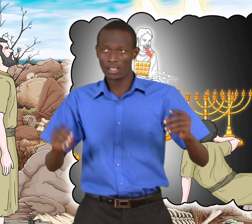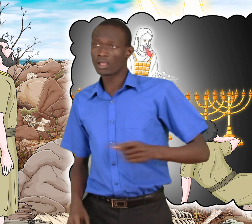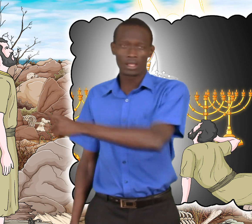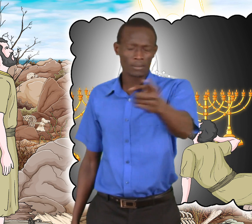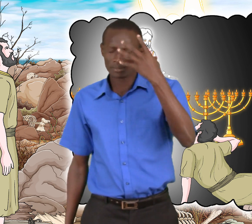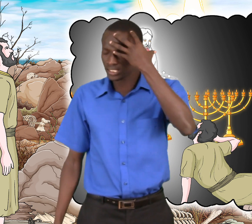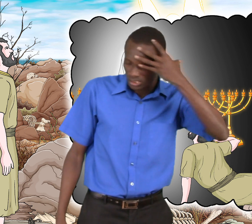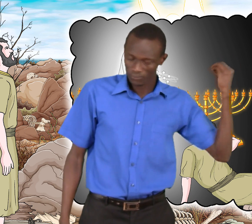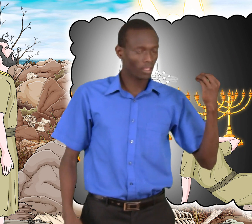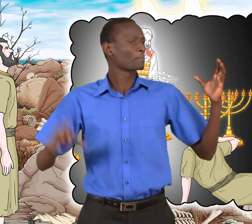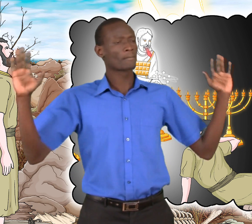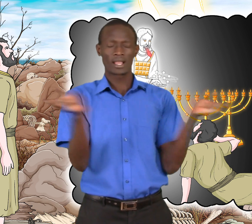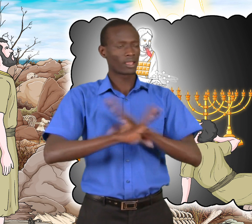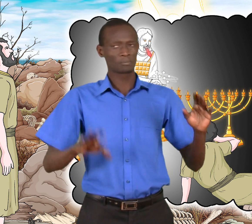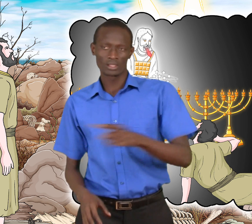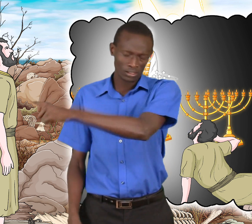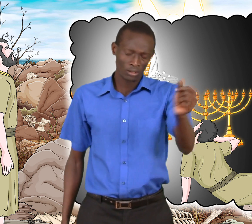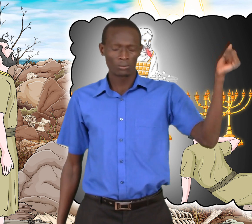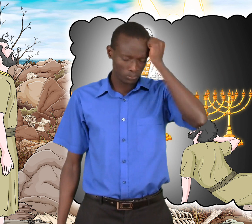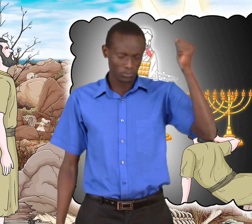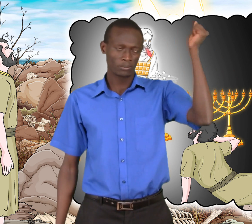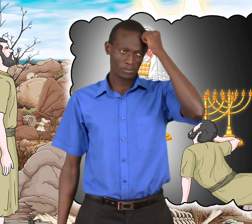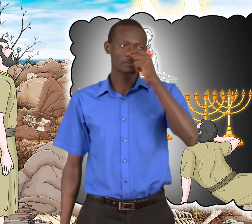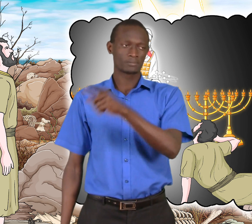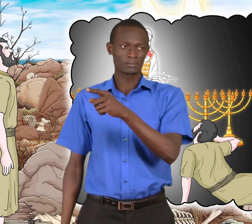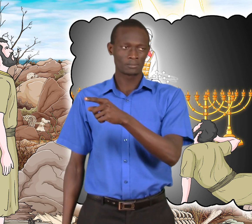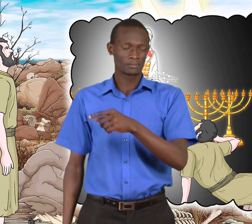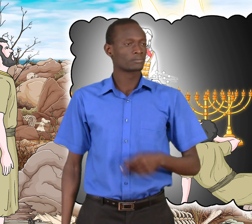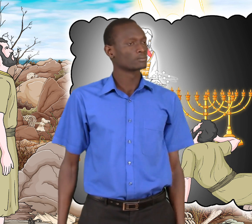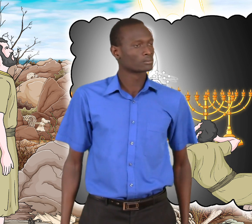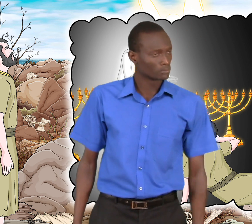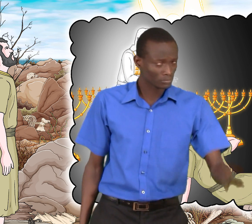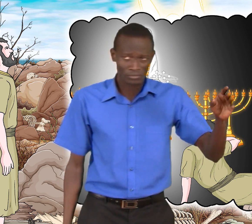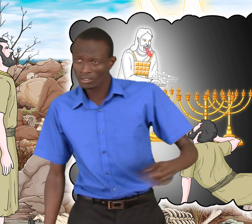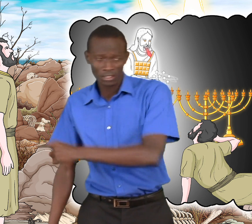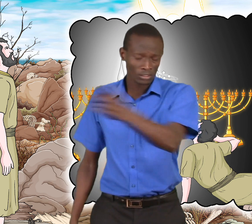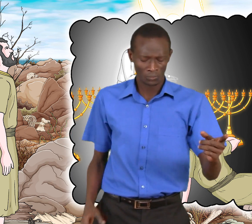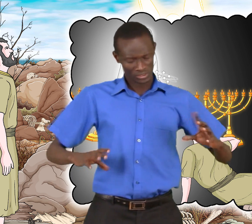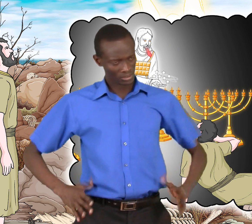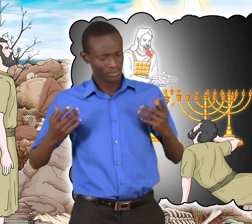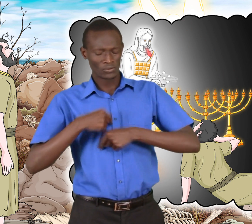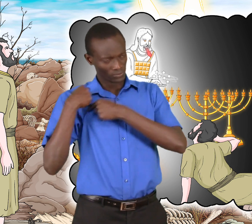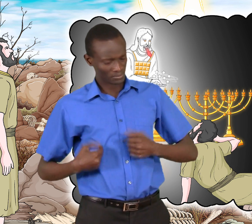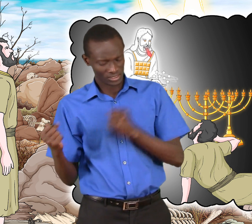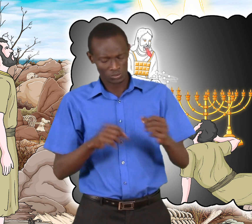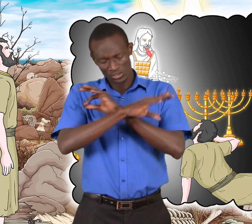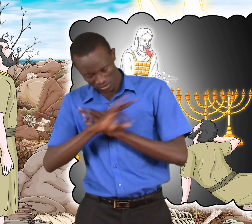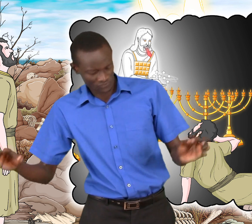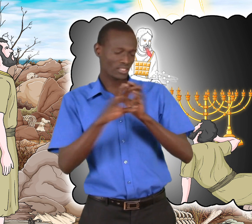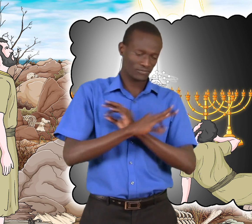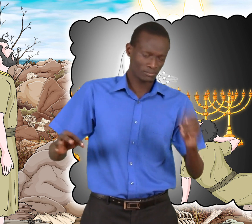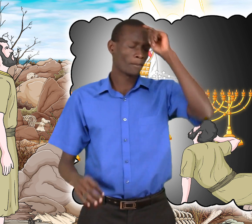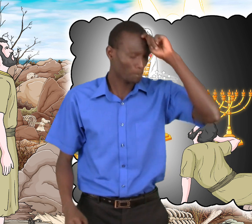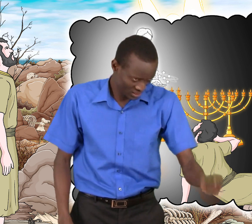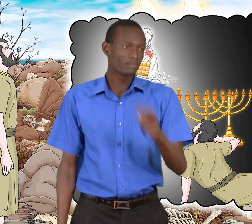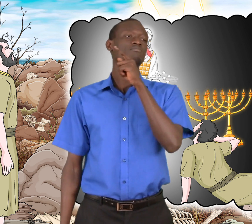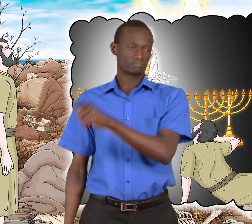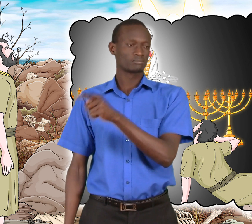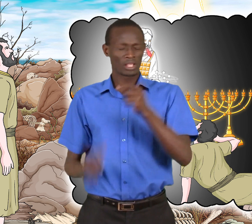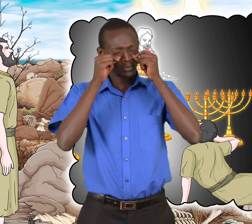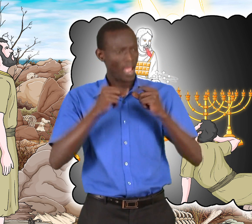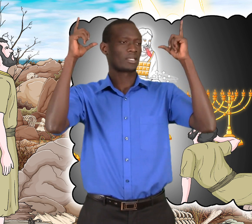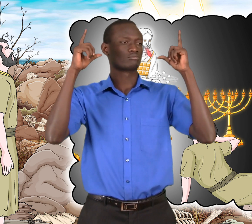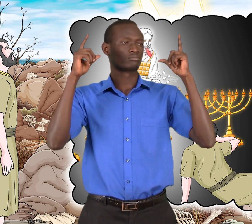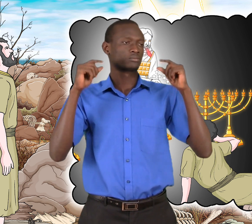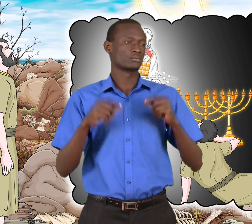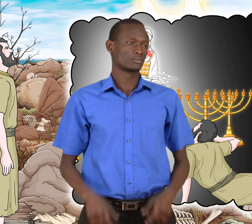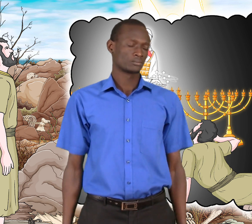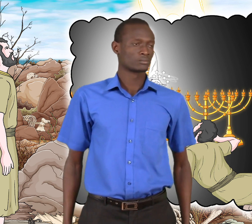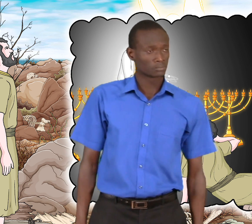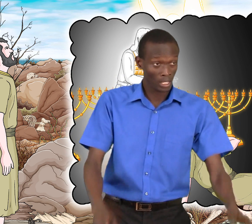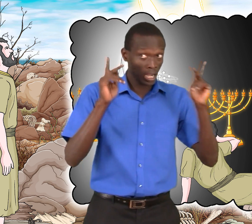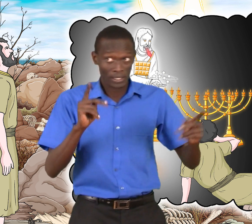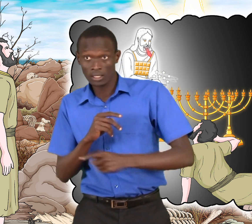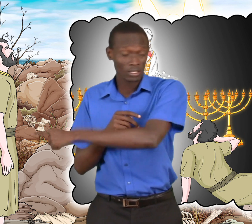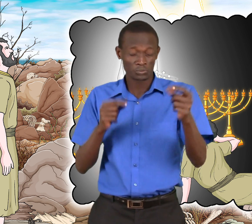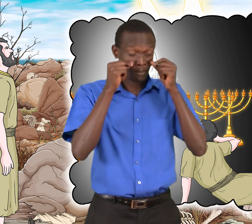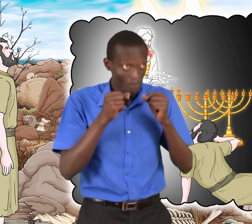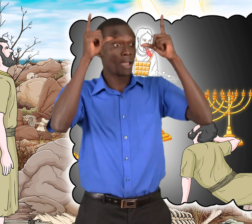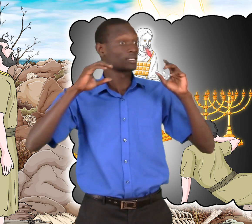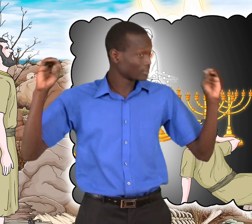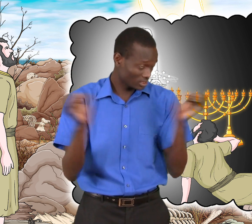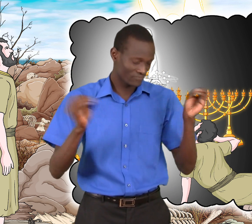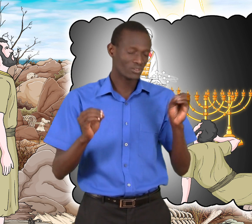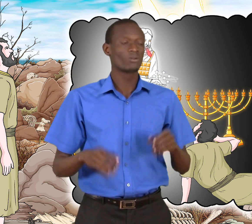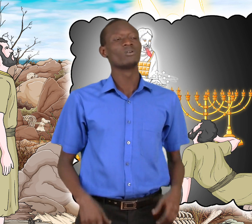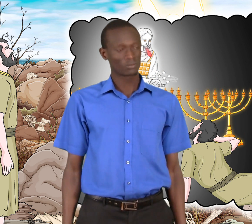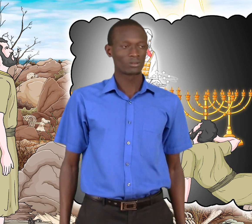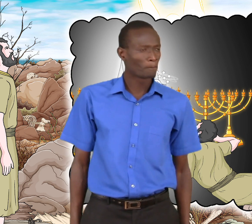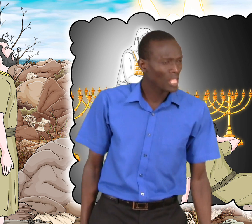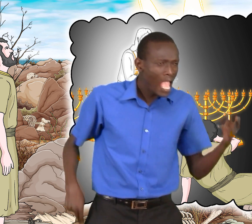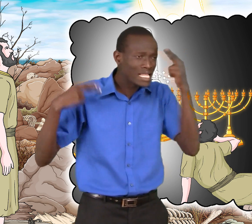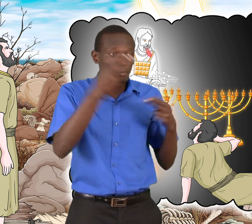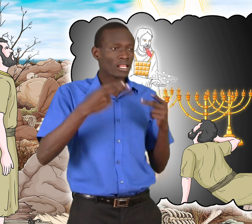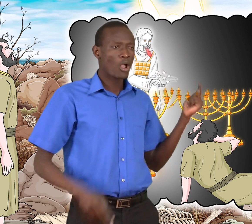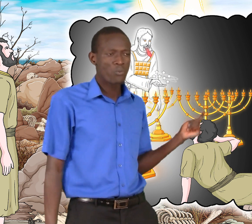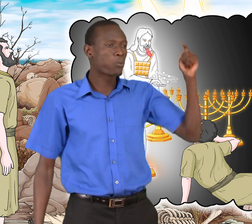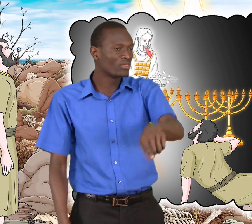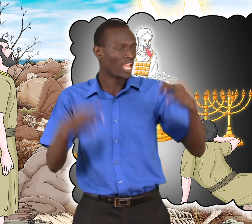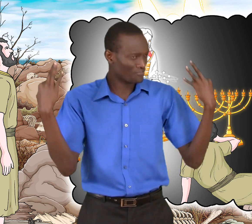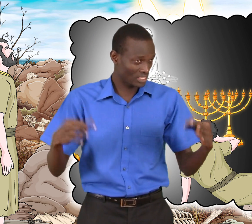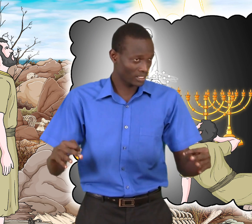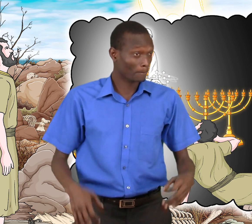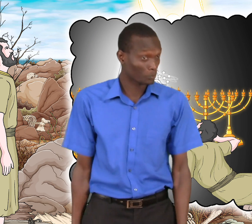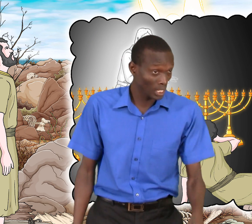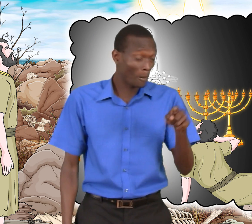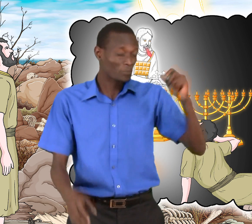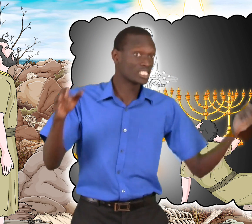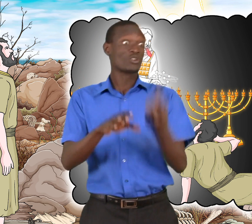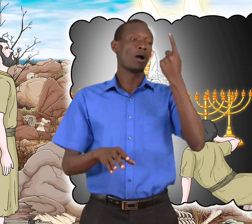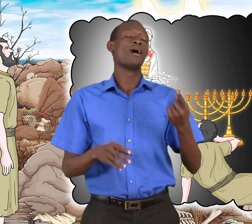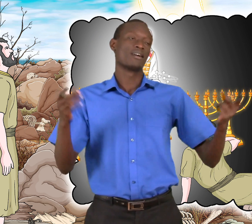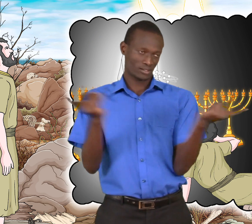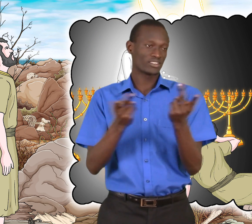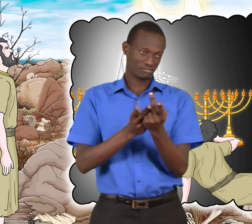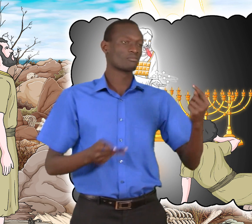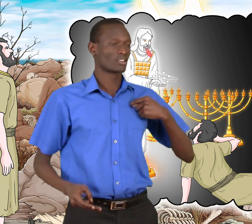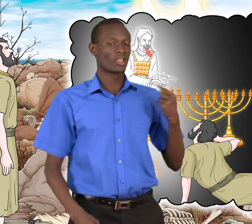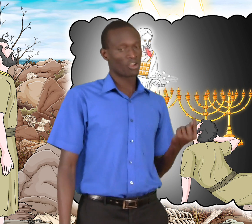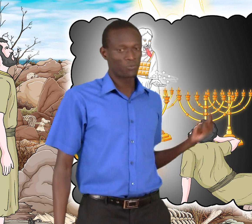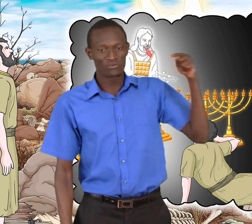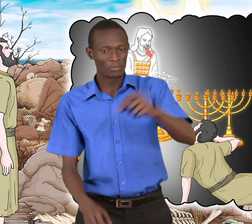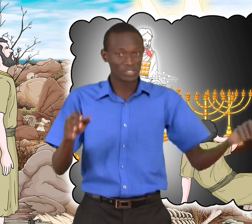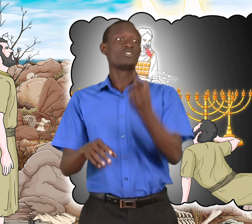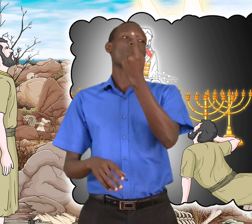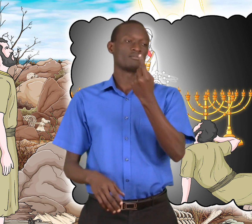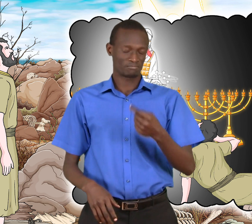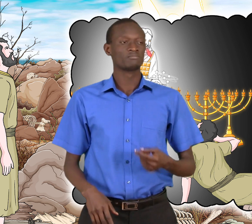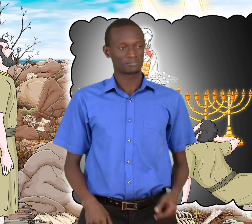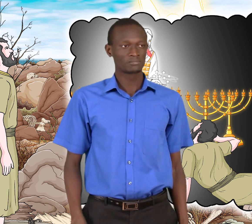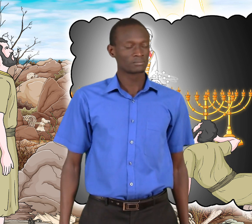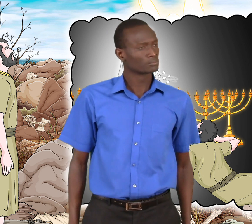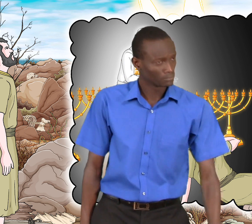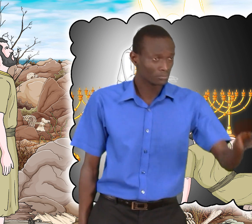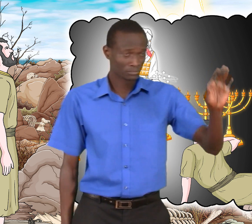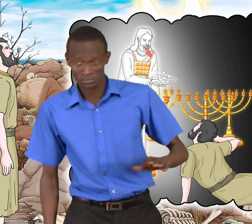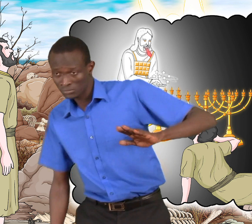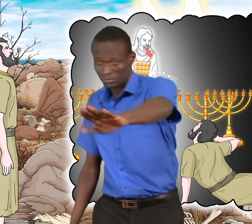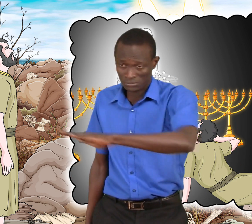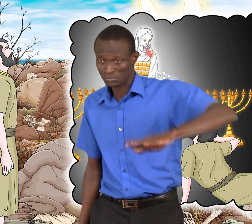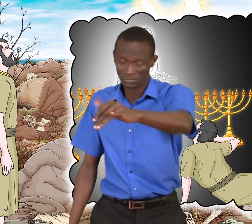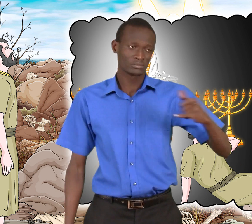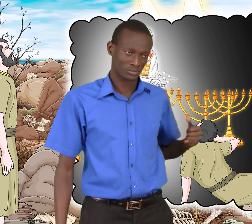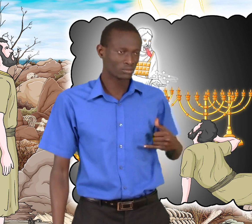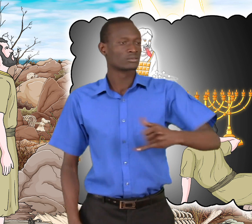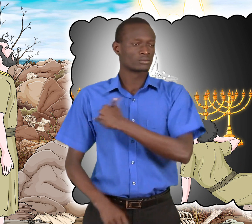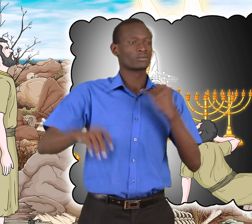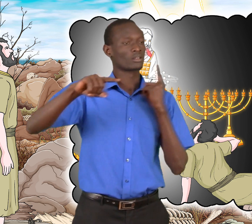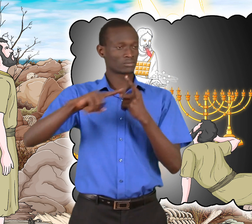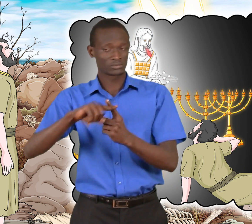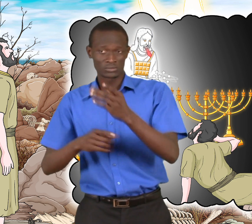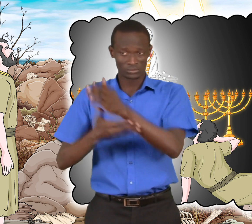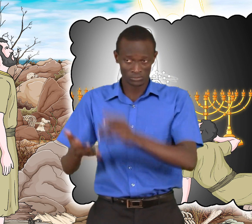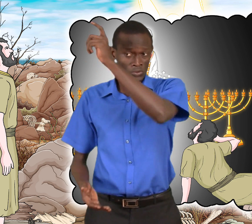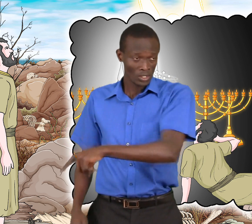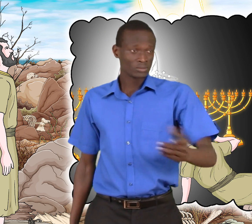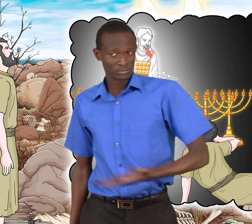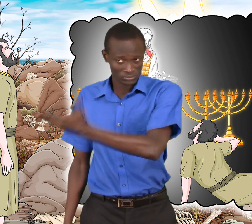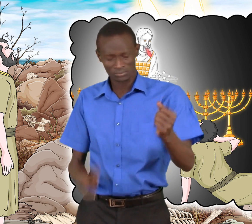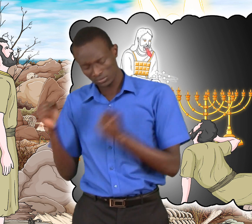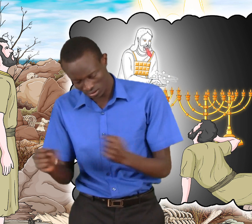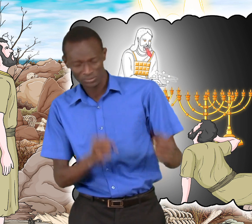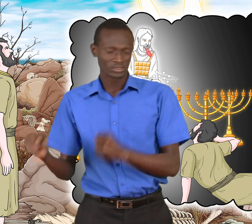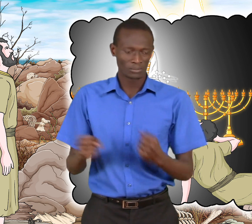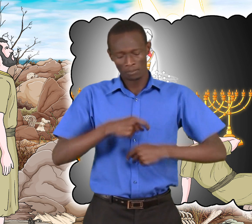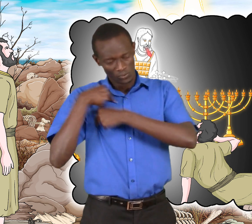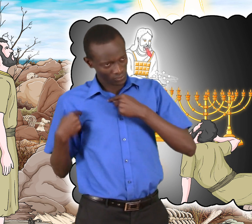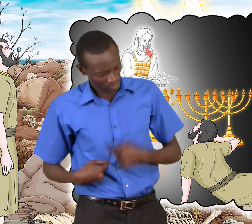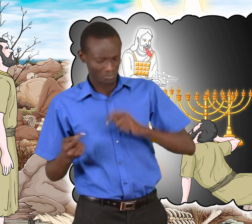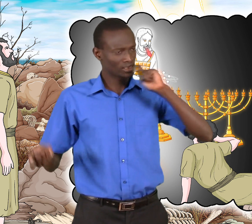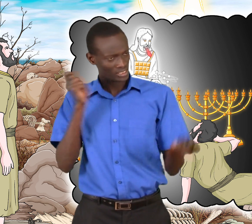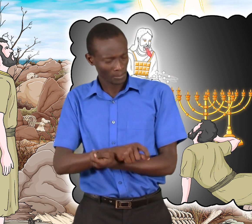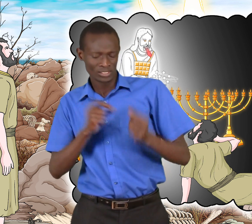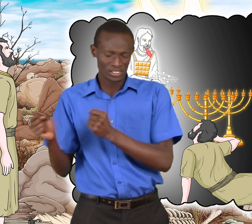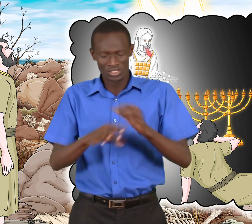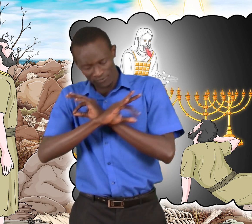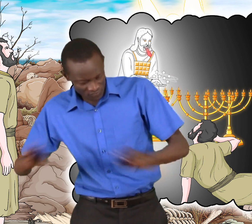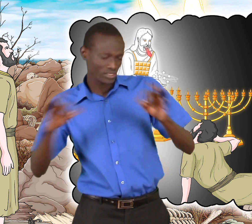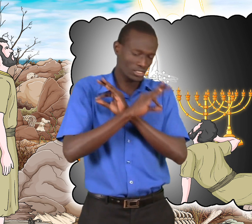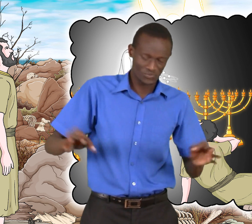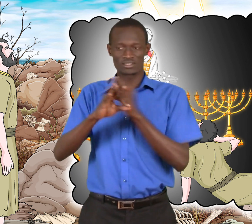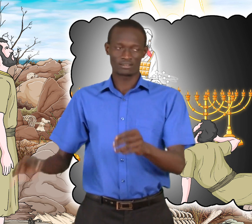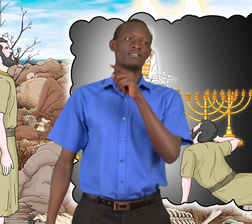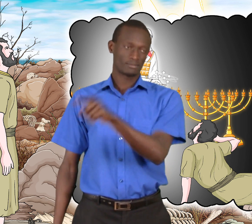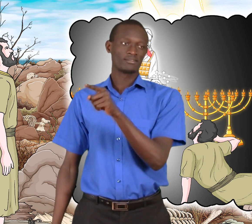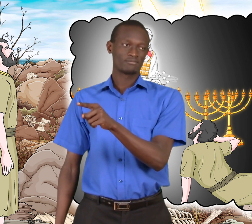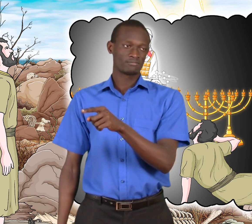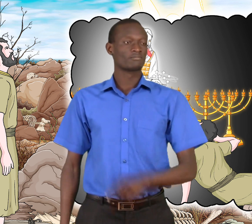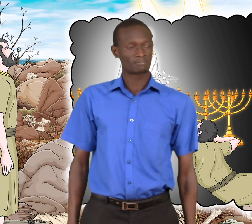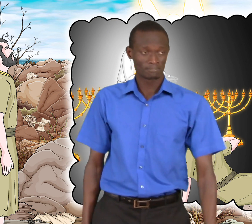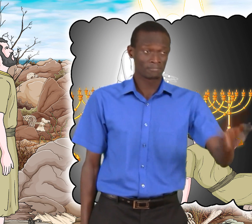If you do not wake up, I will come like a thief, and you will not know the hour when I will come upon you.